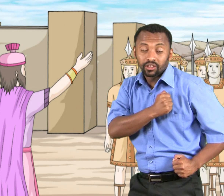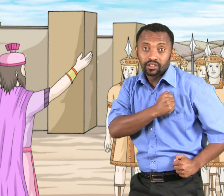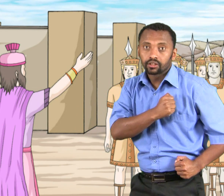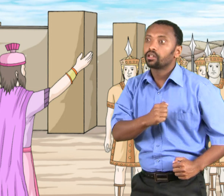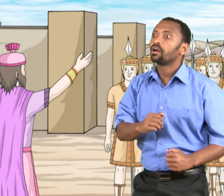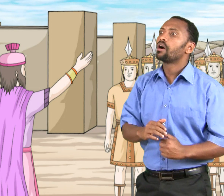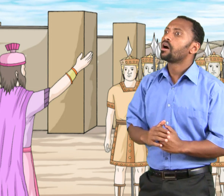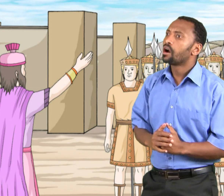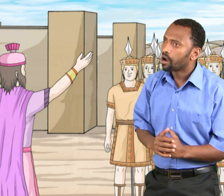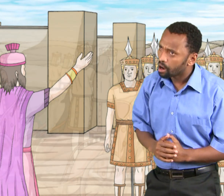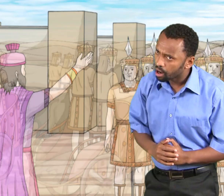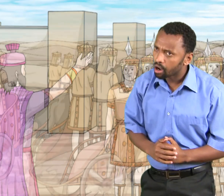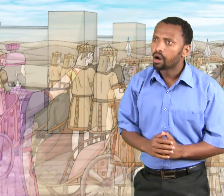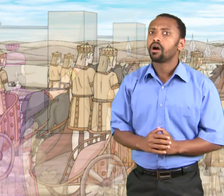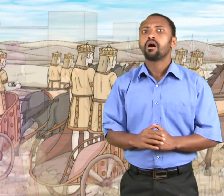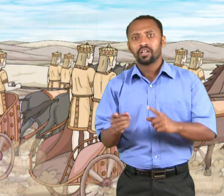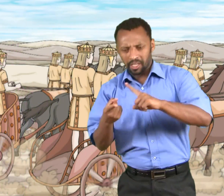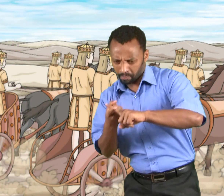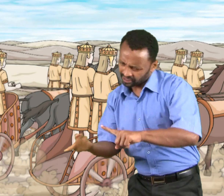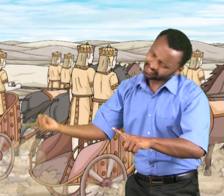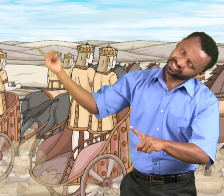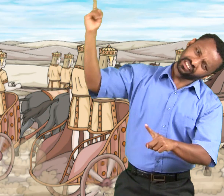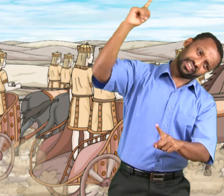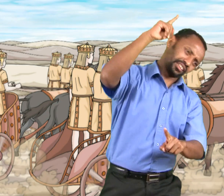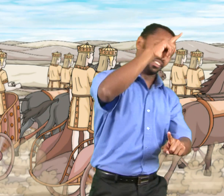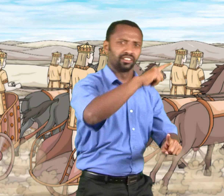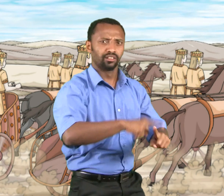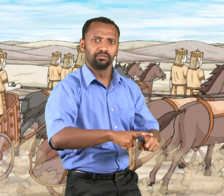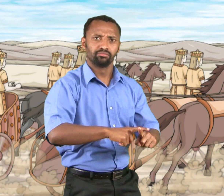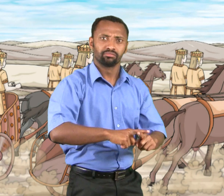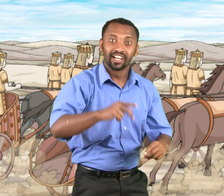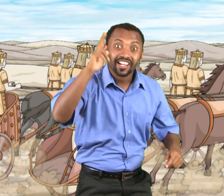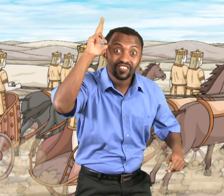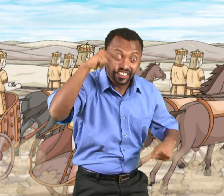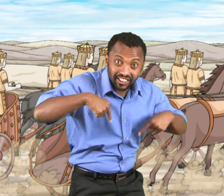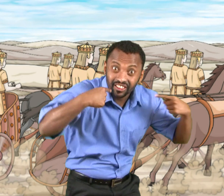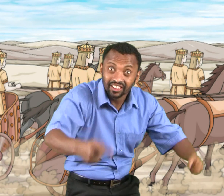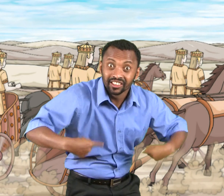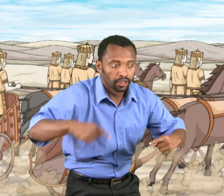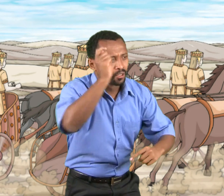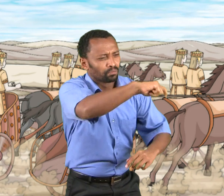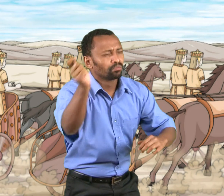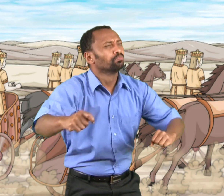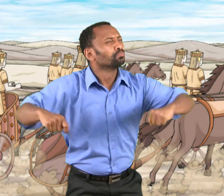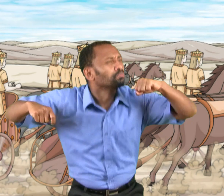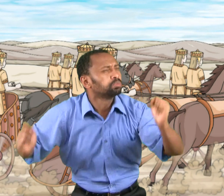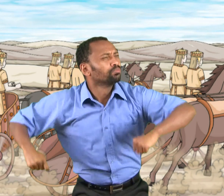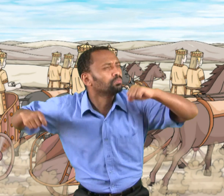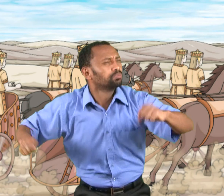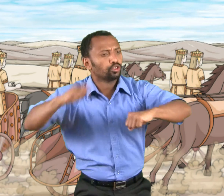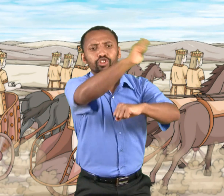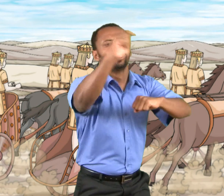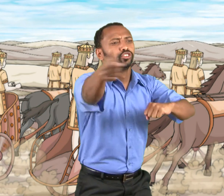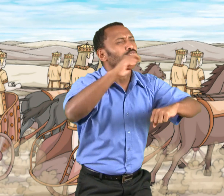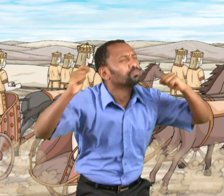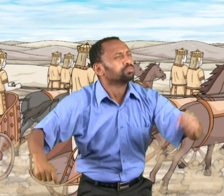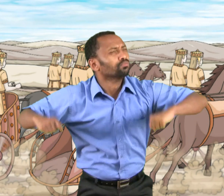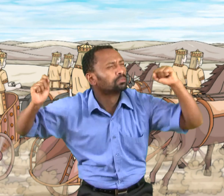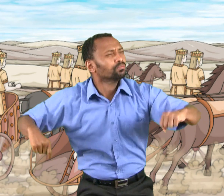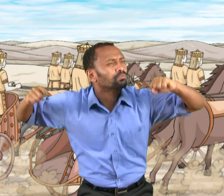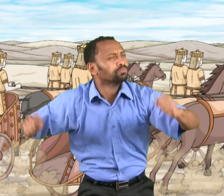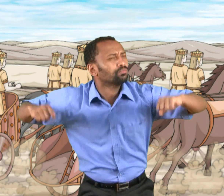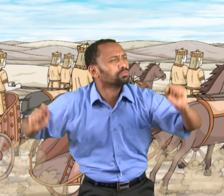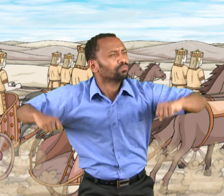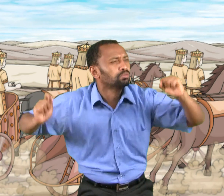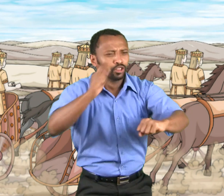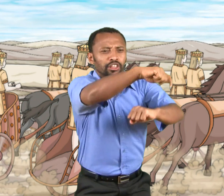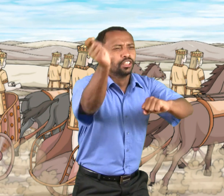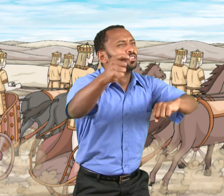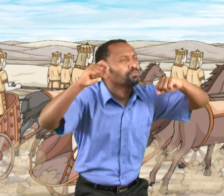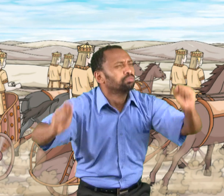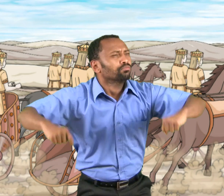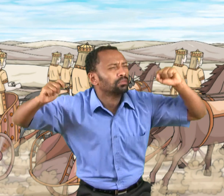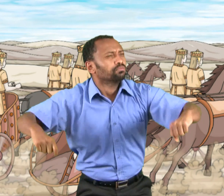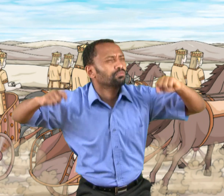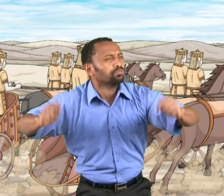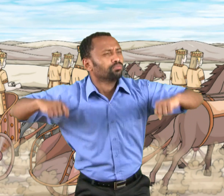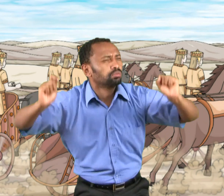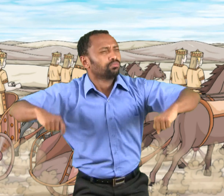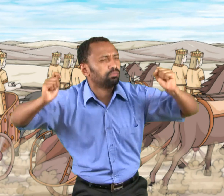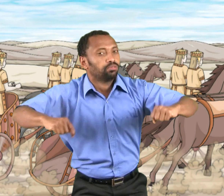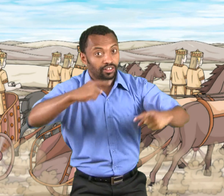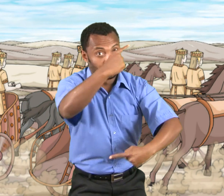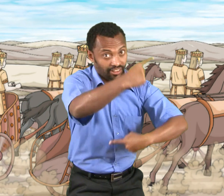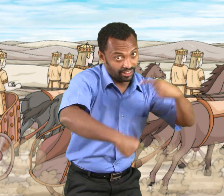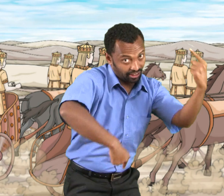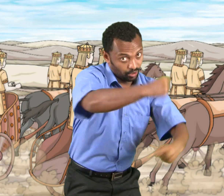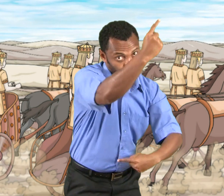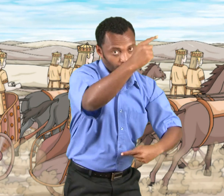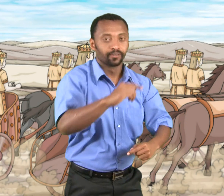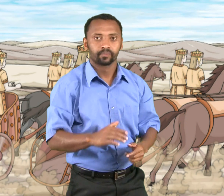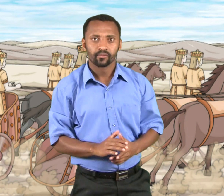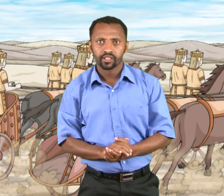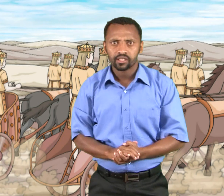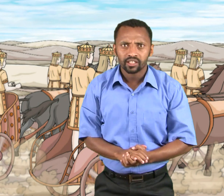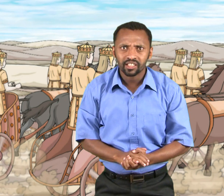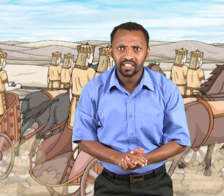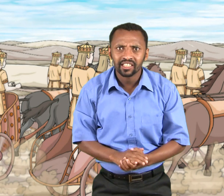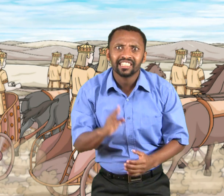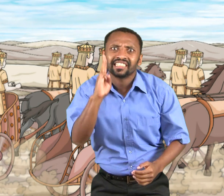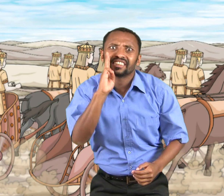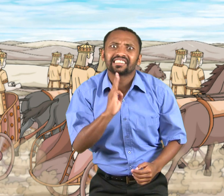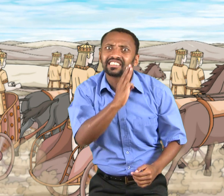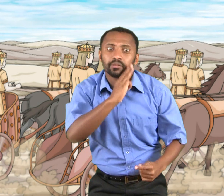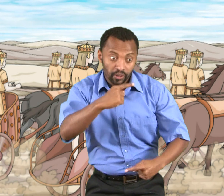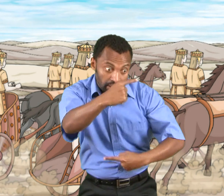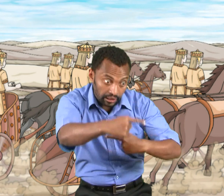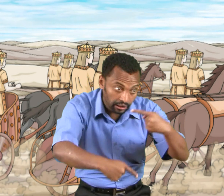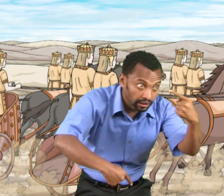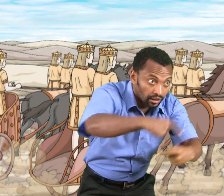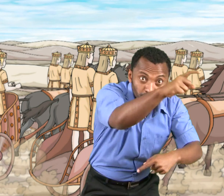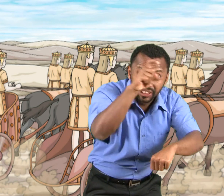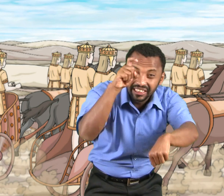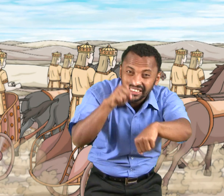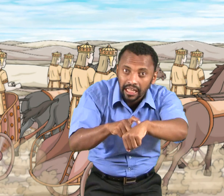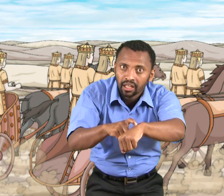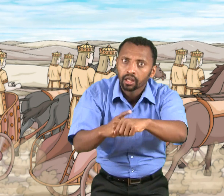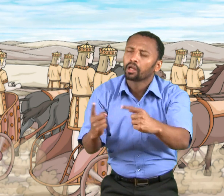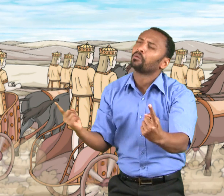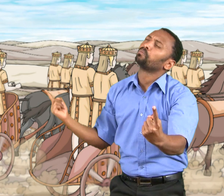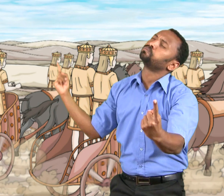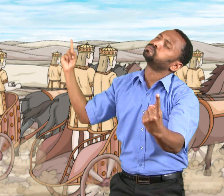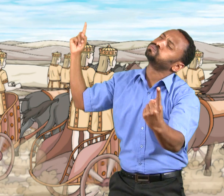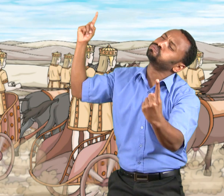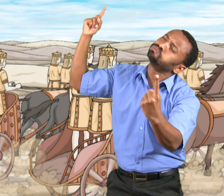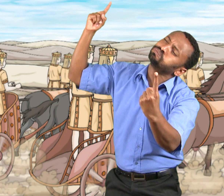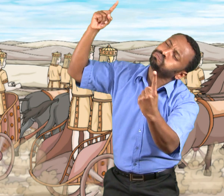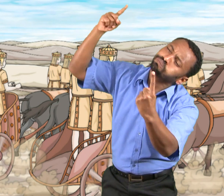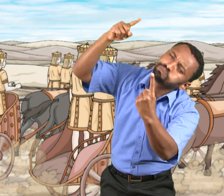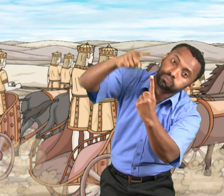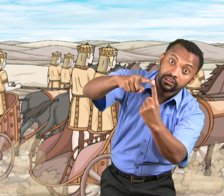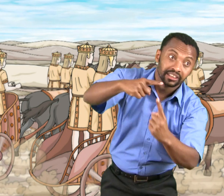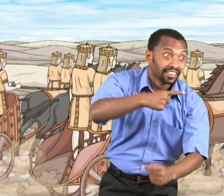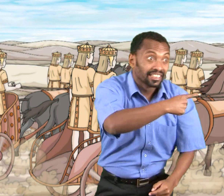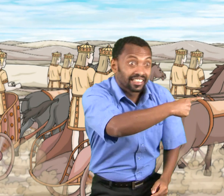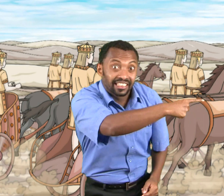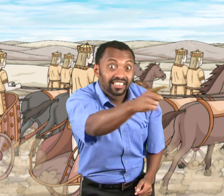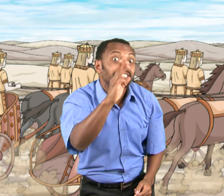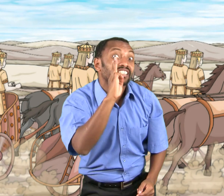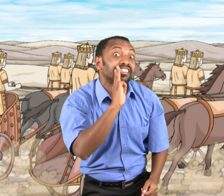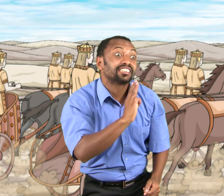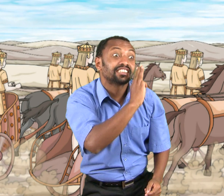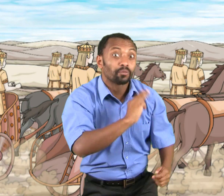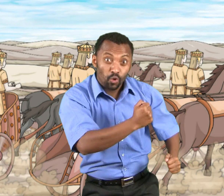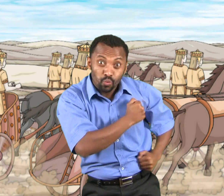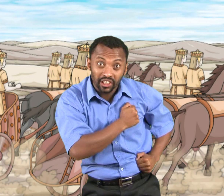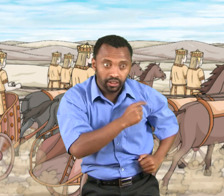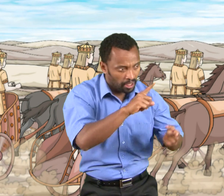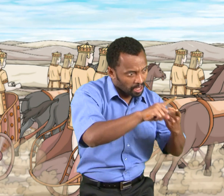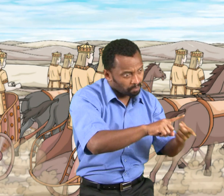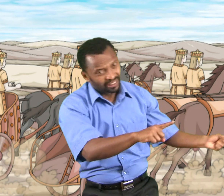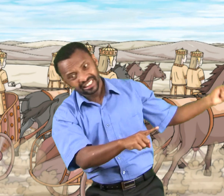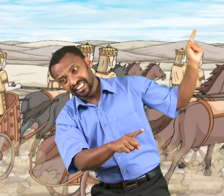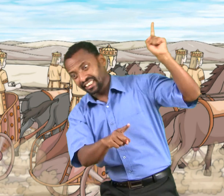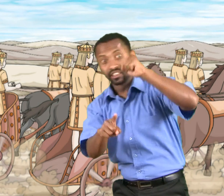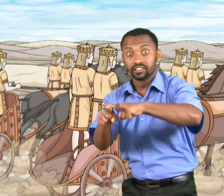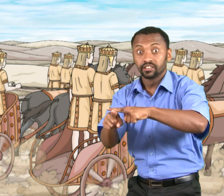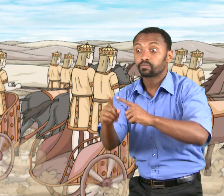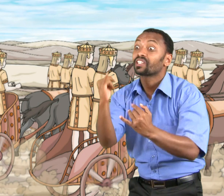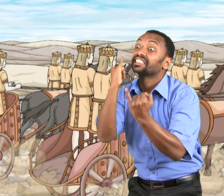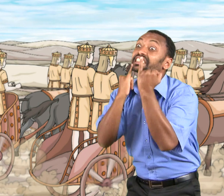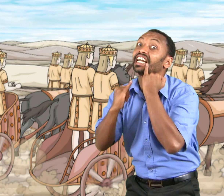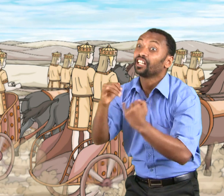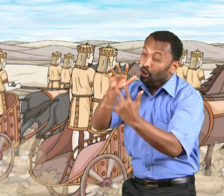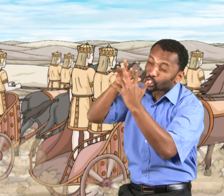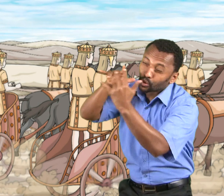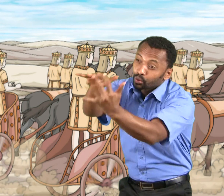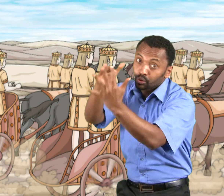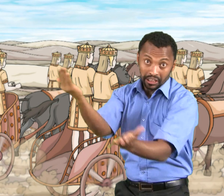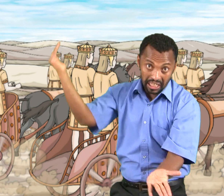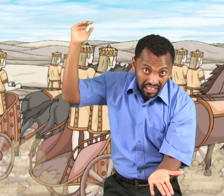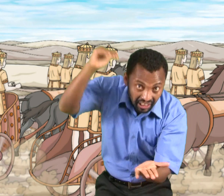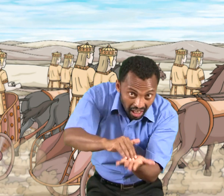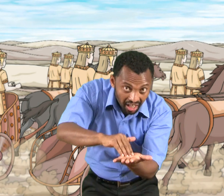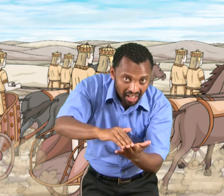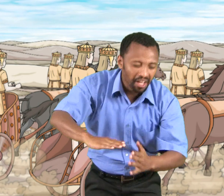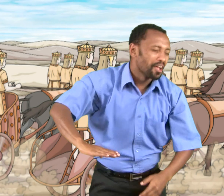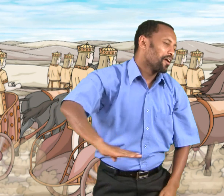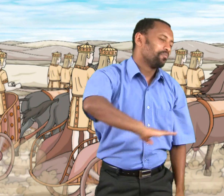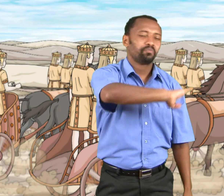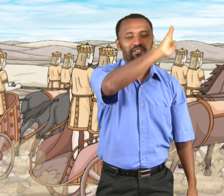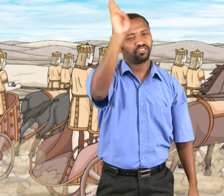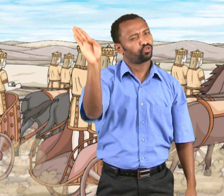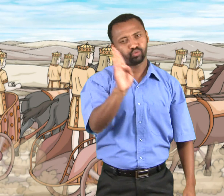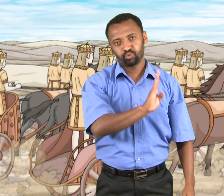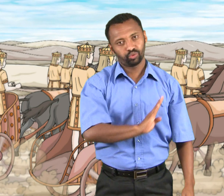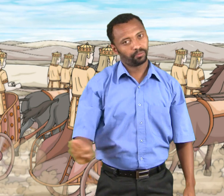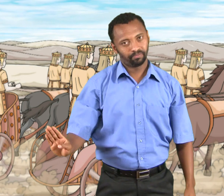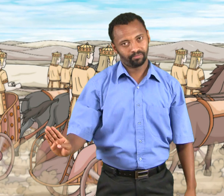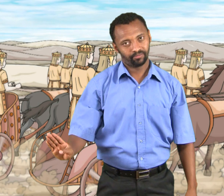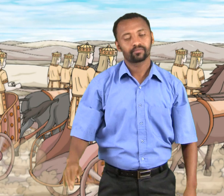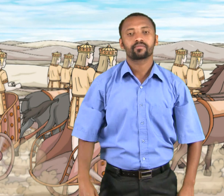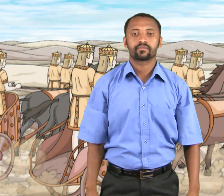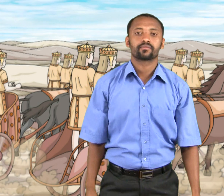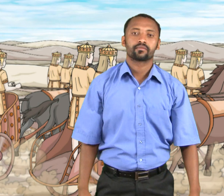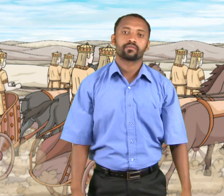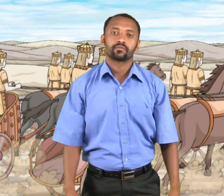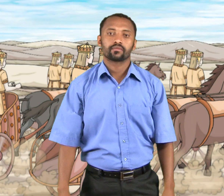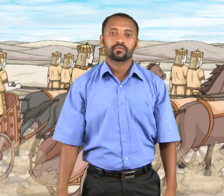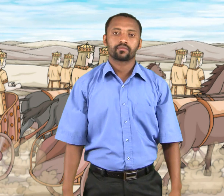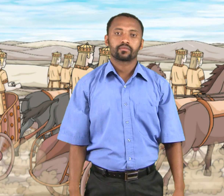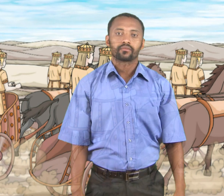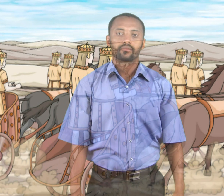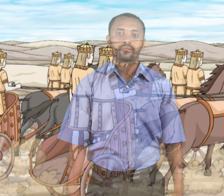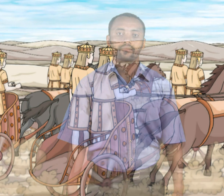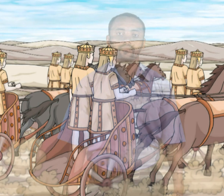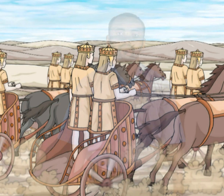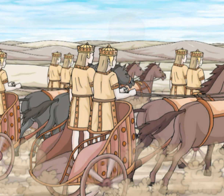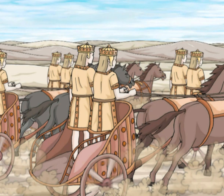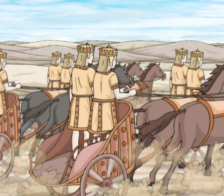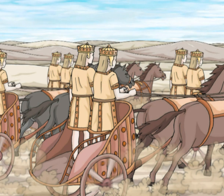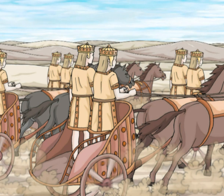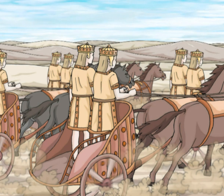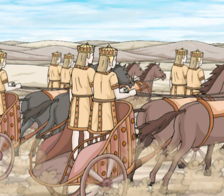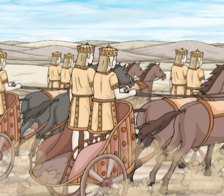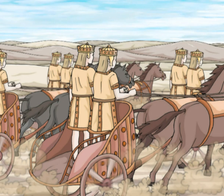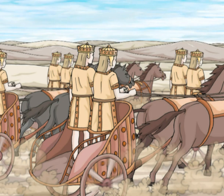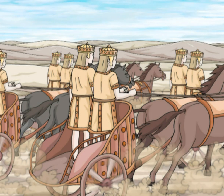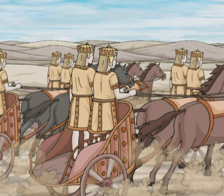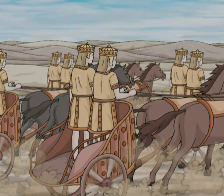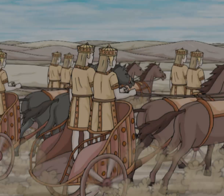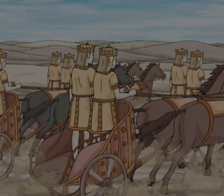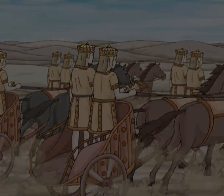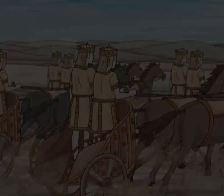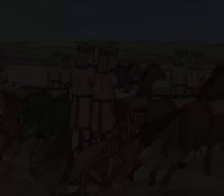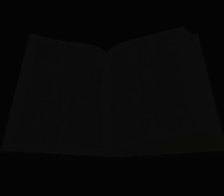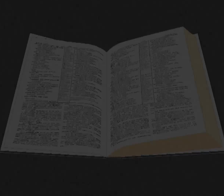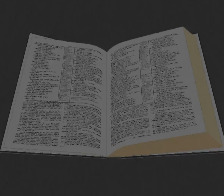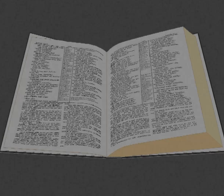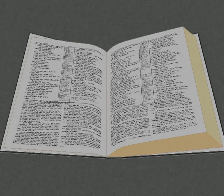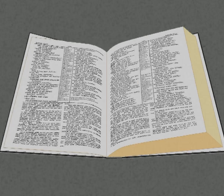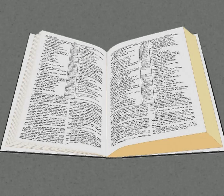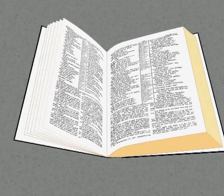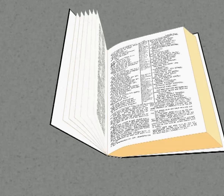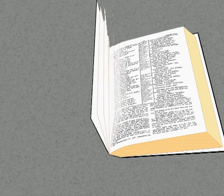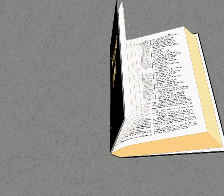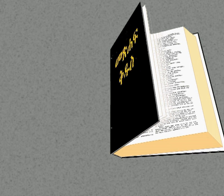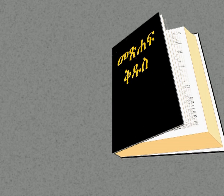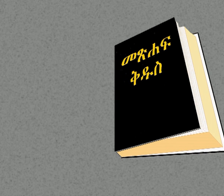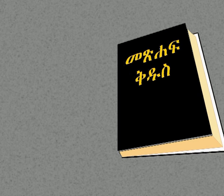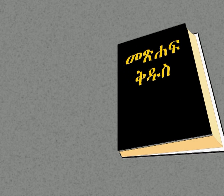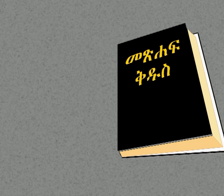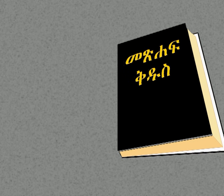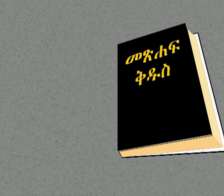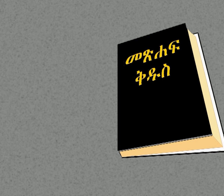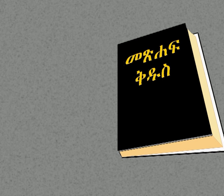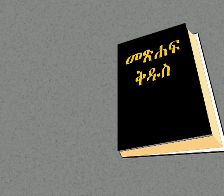And the Aramean raiders did not come into the land of Israel again.